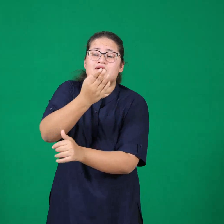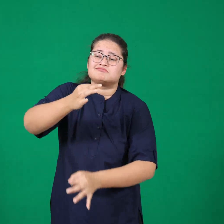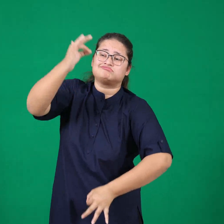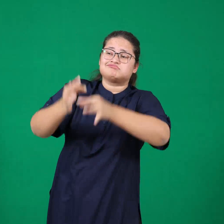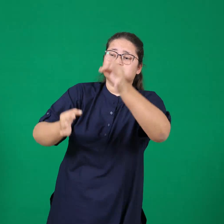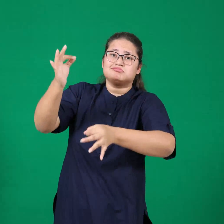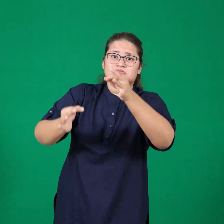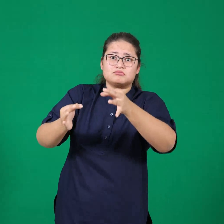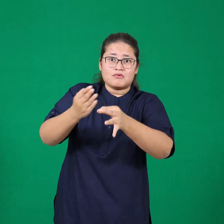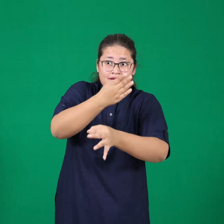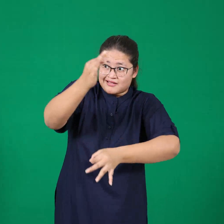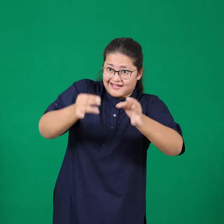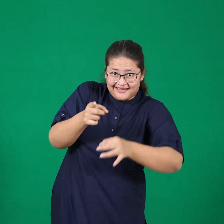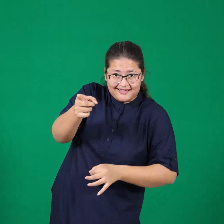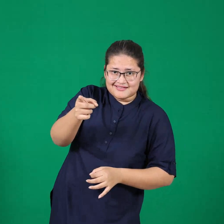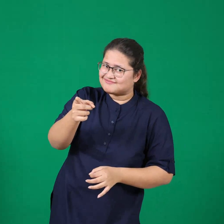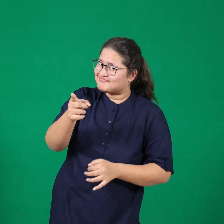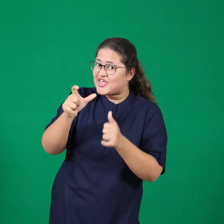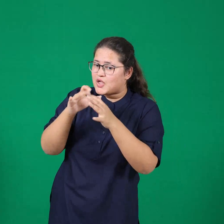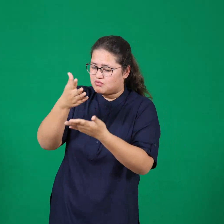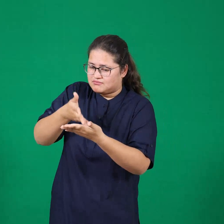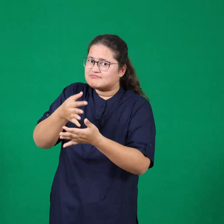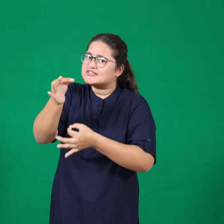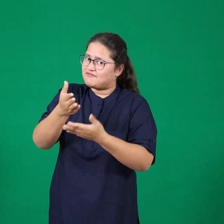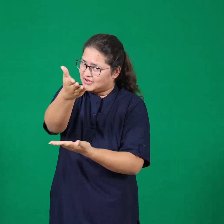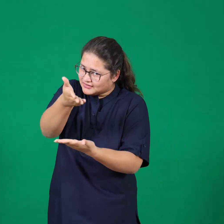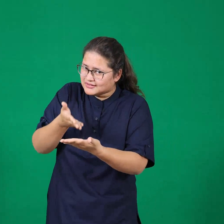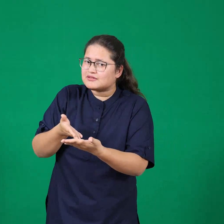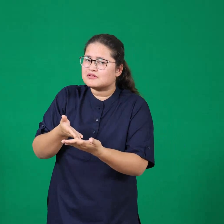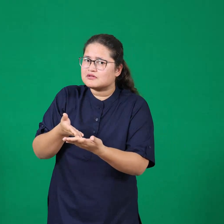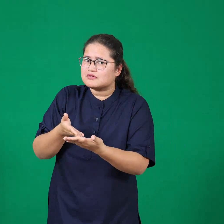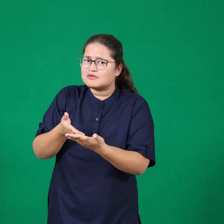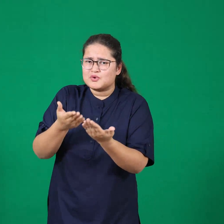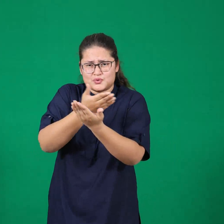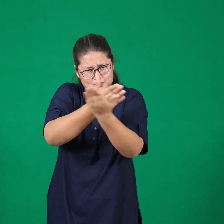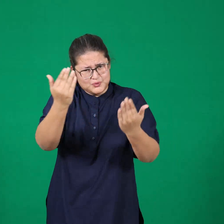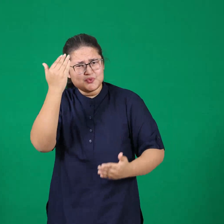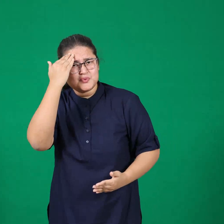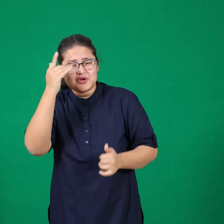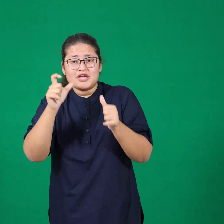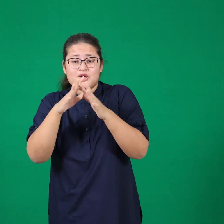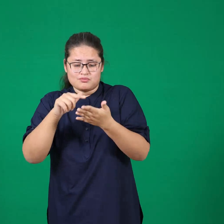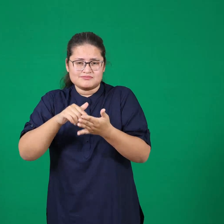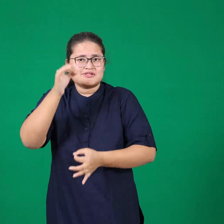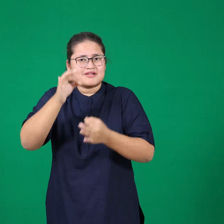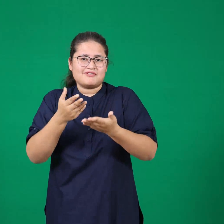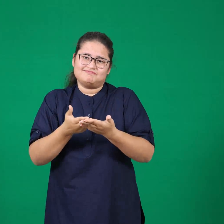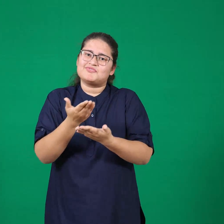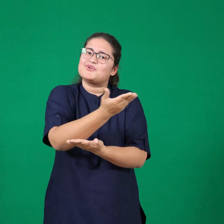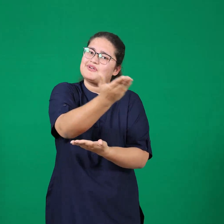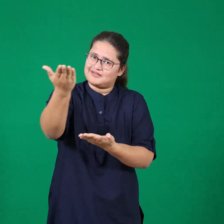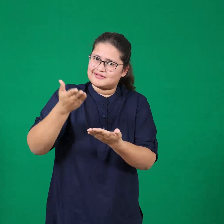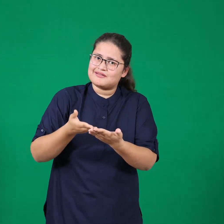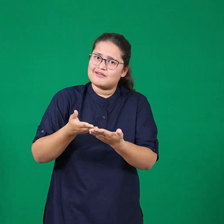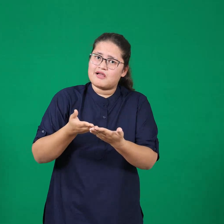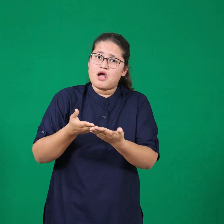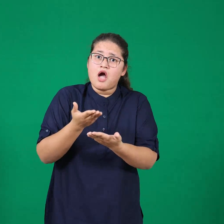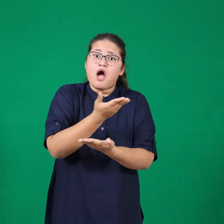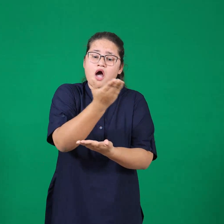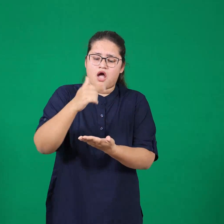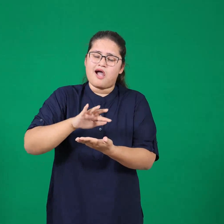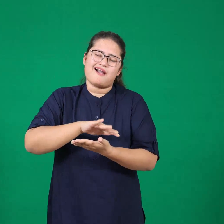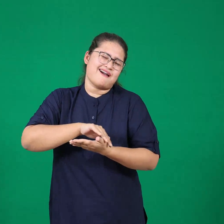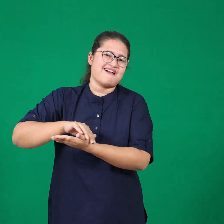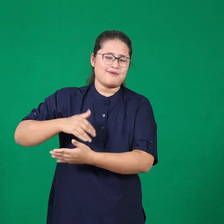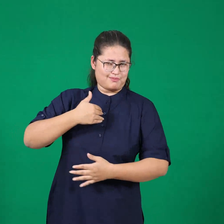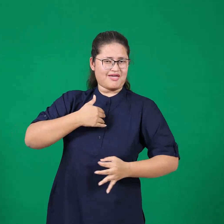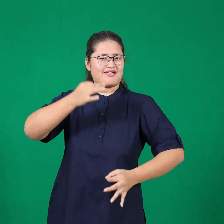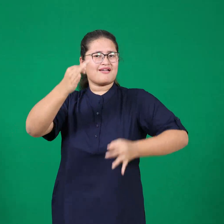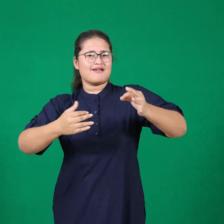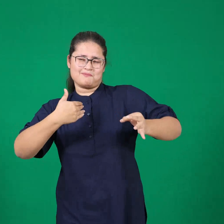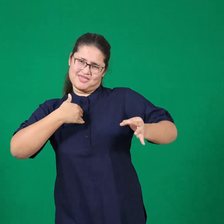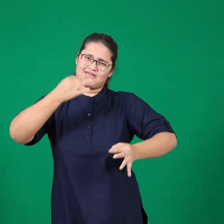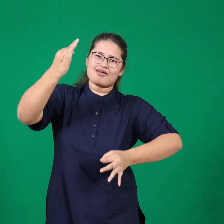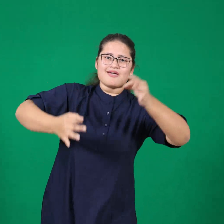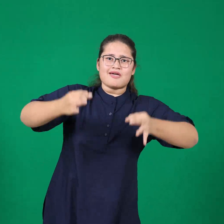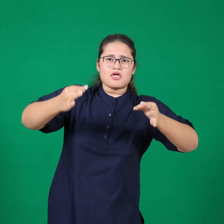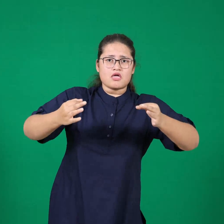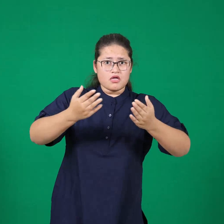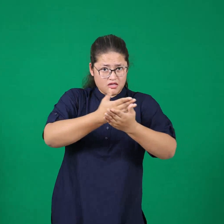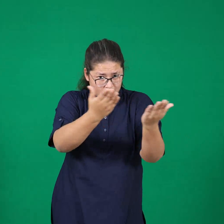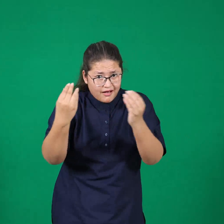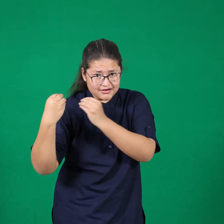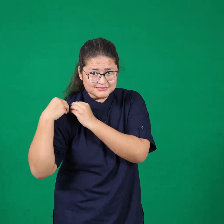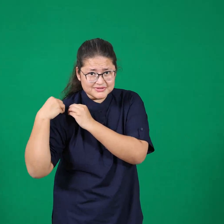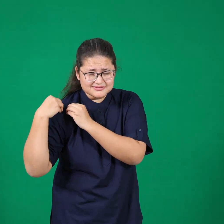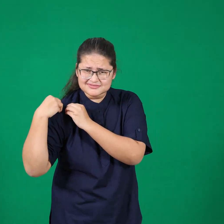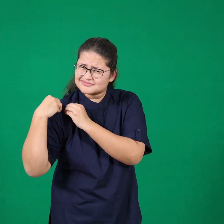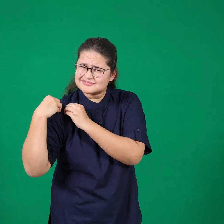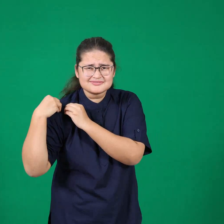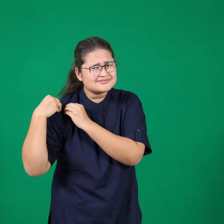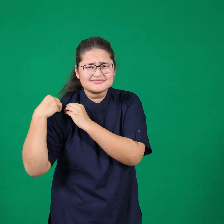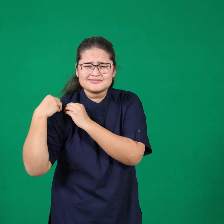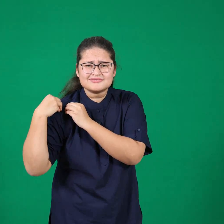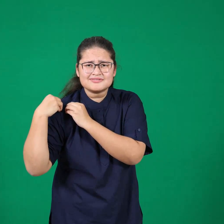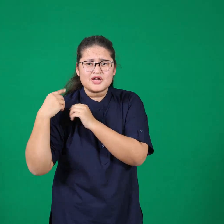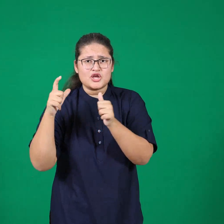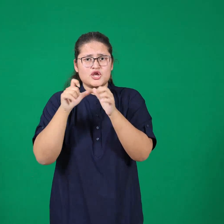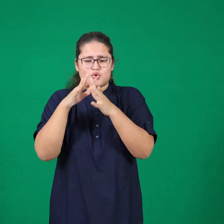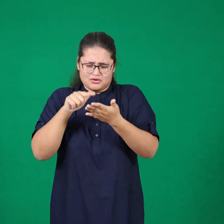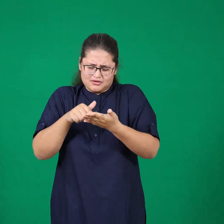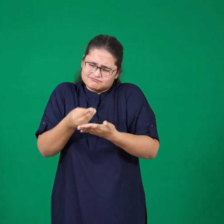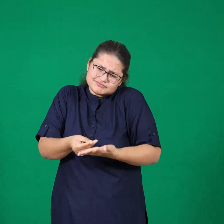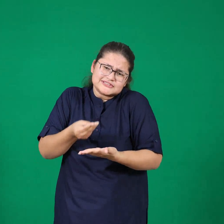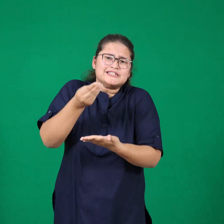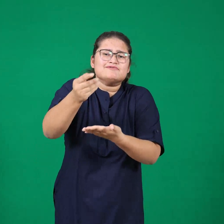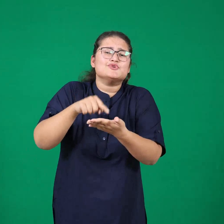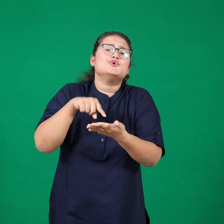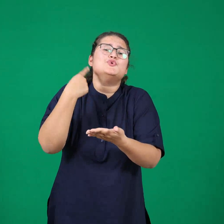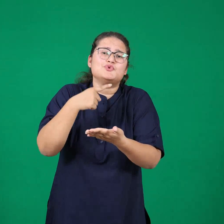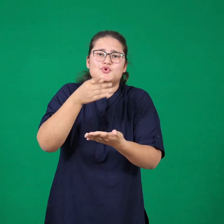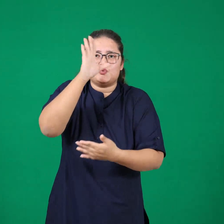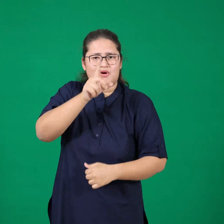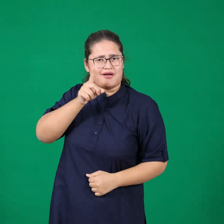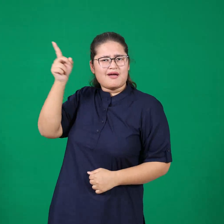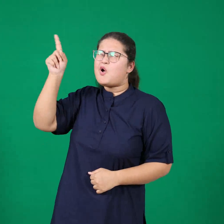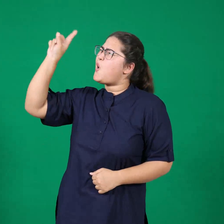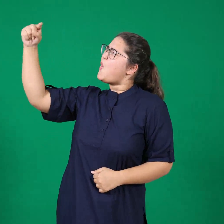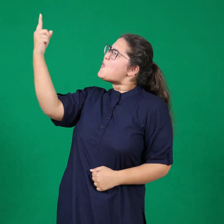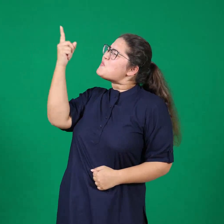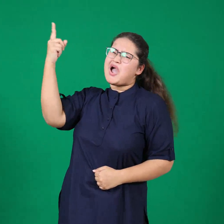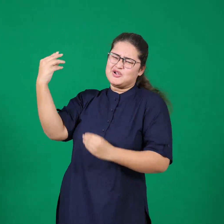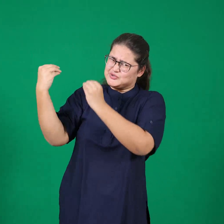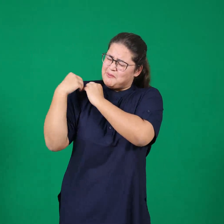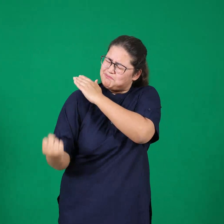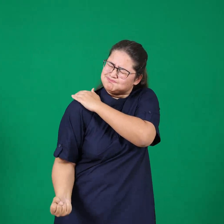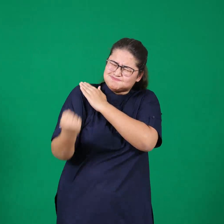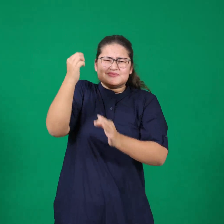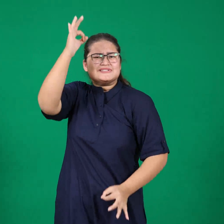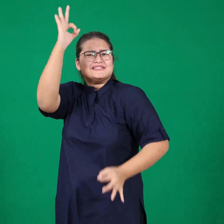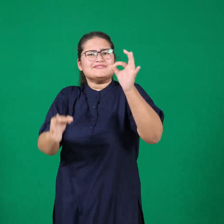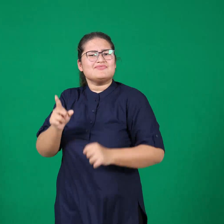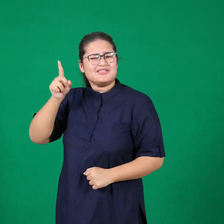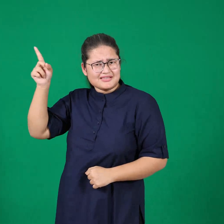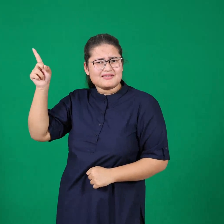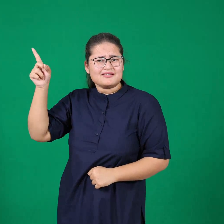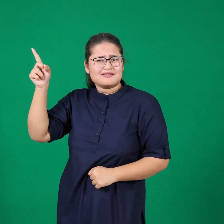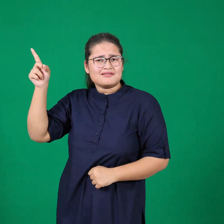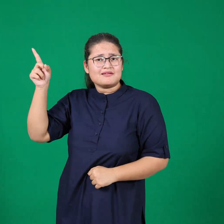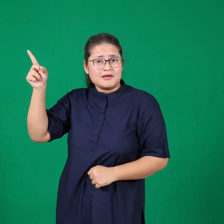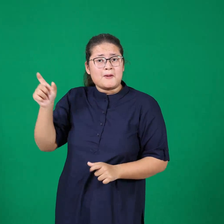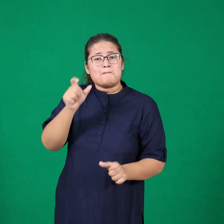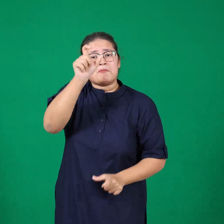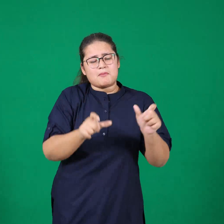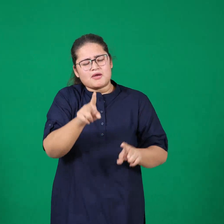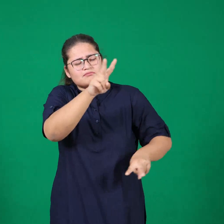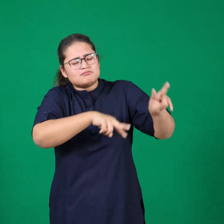And if you judge the law, you are not a practitioner of the law, but a judge of it.